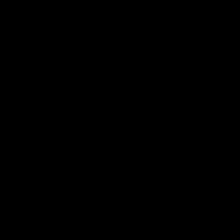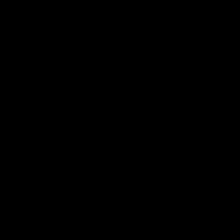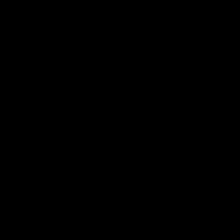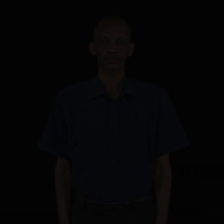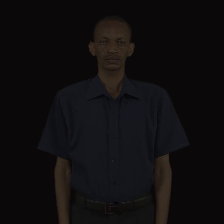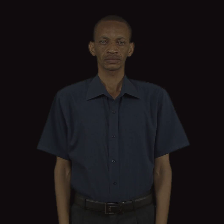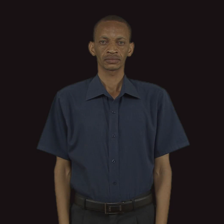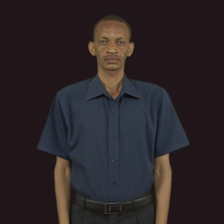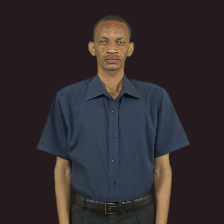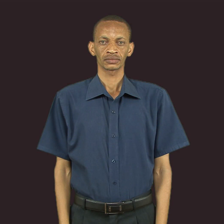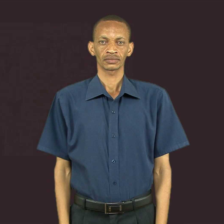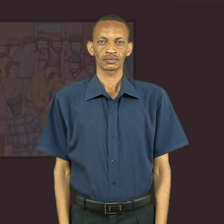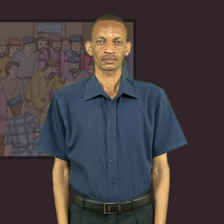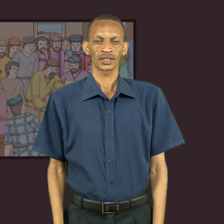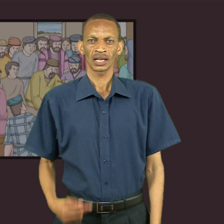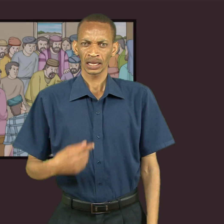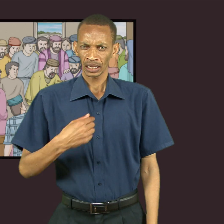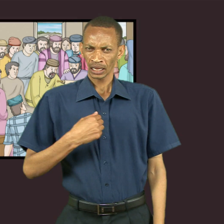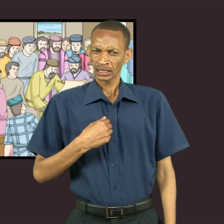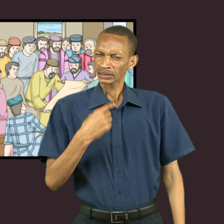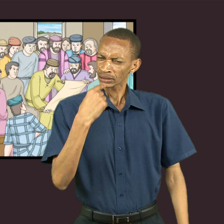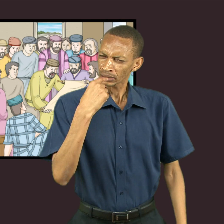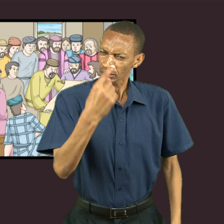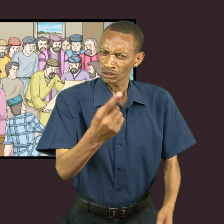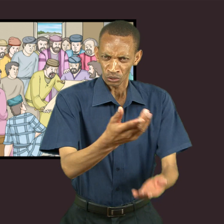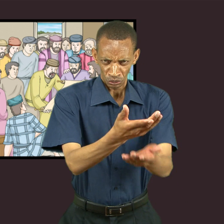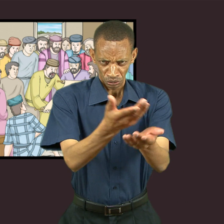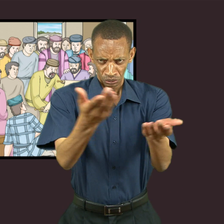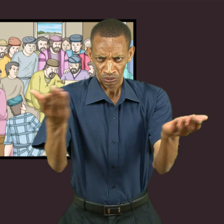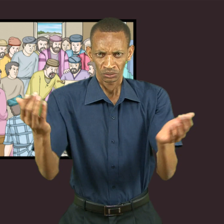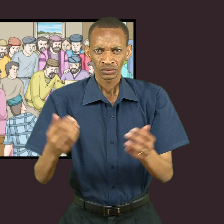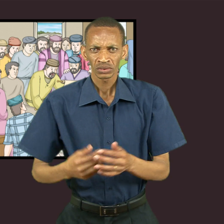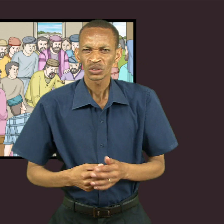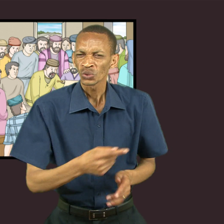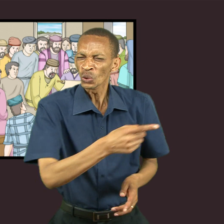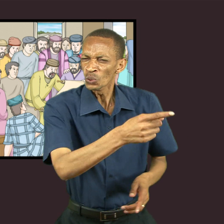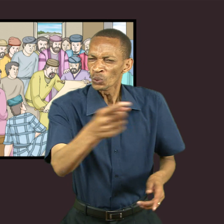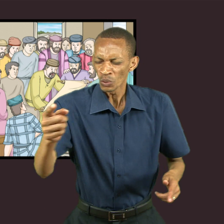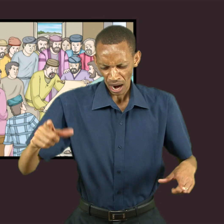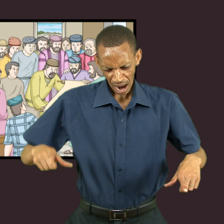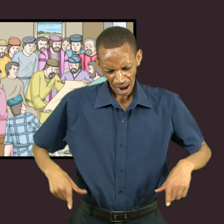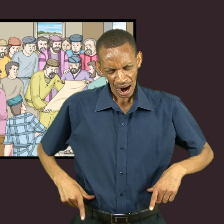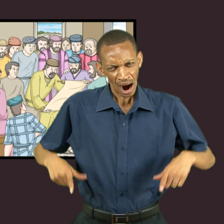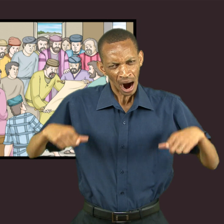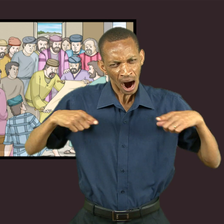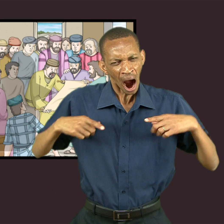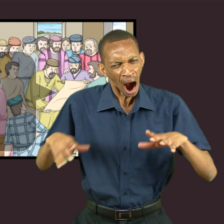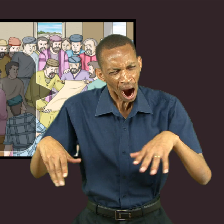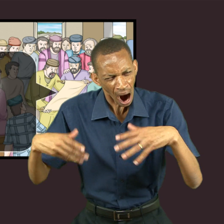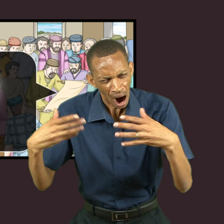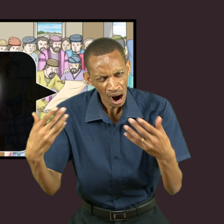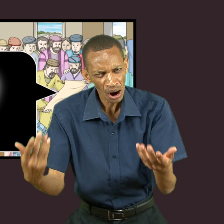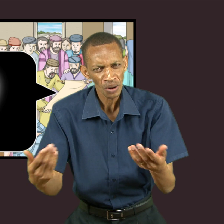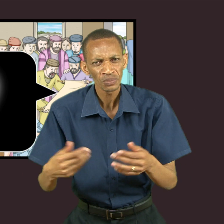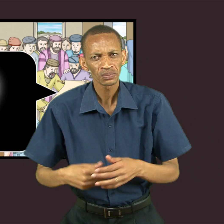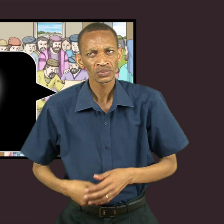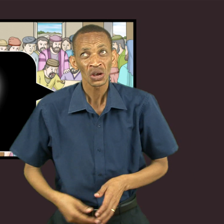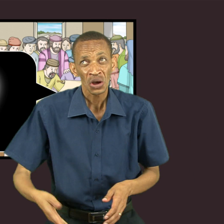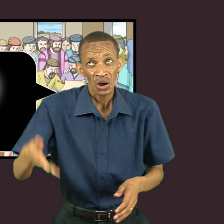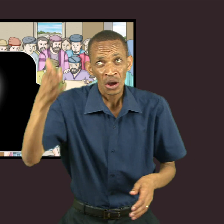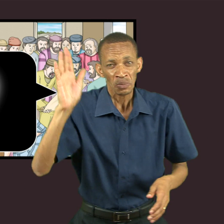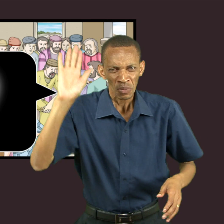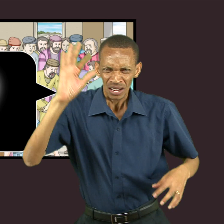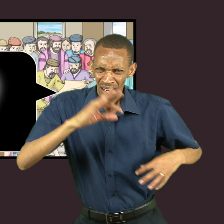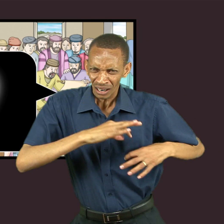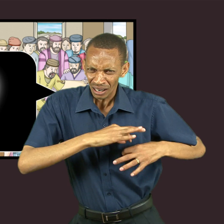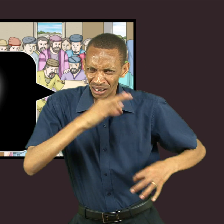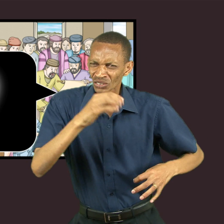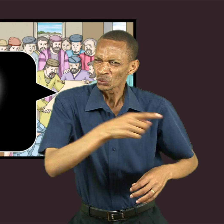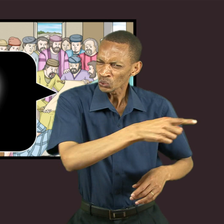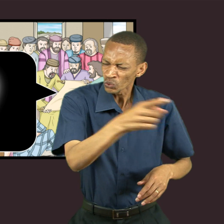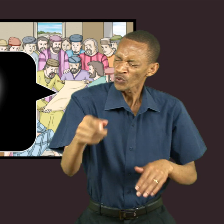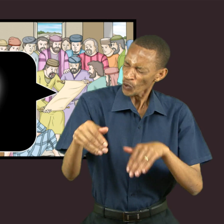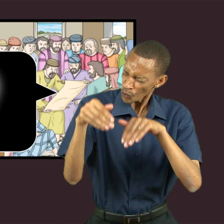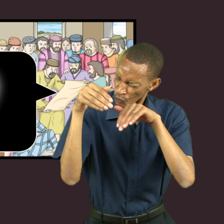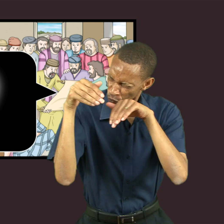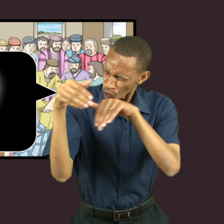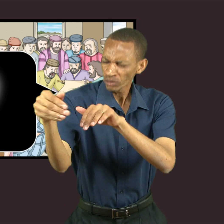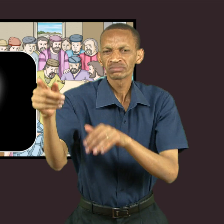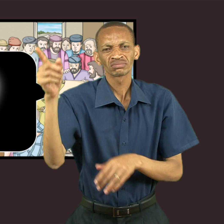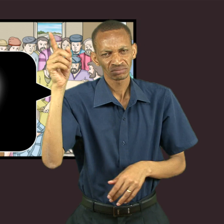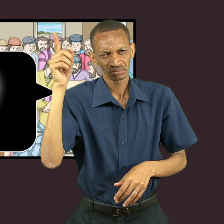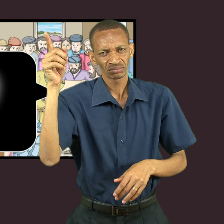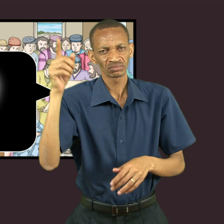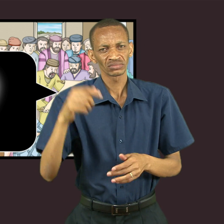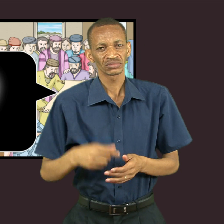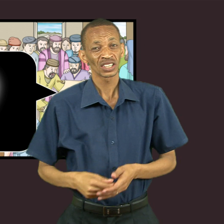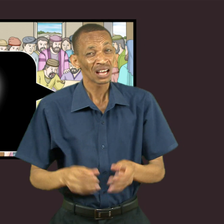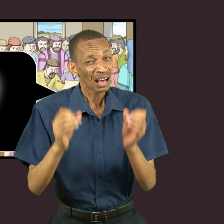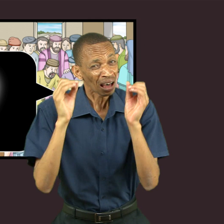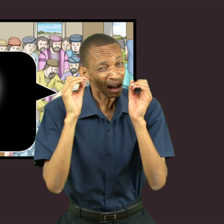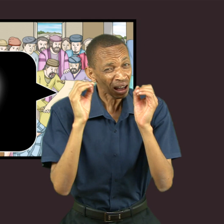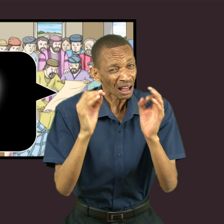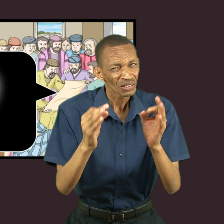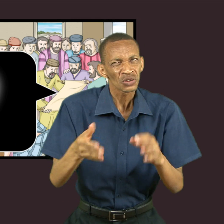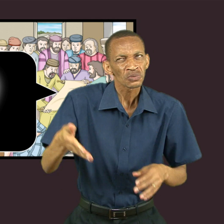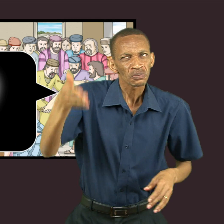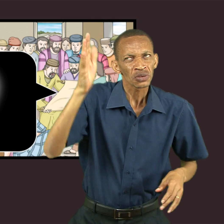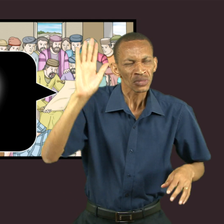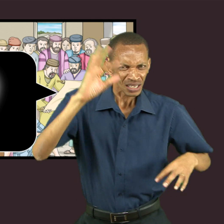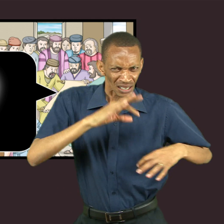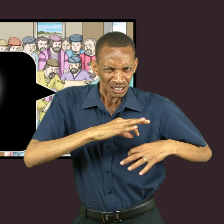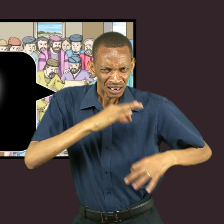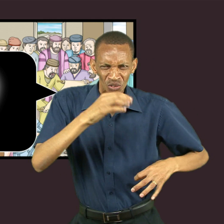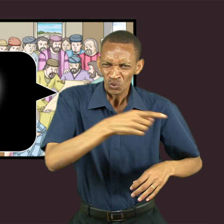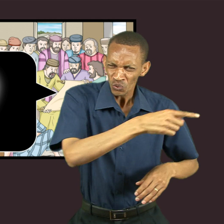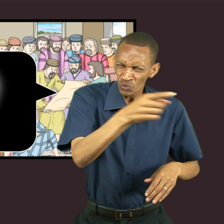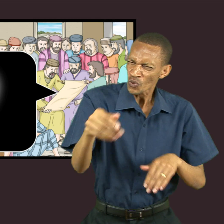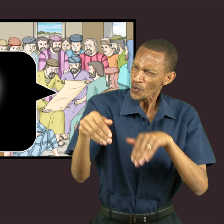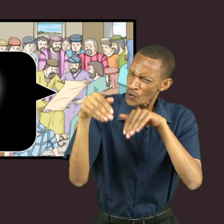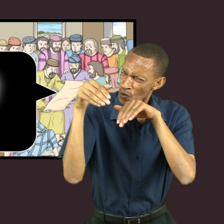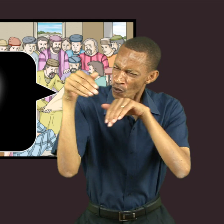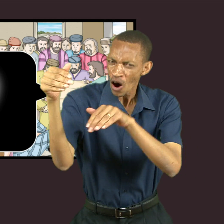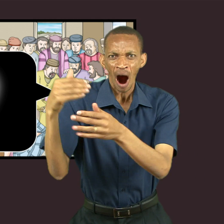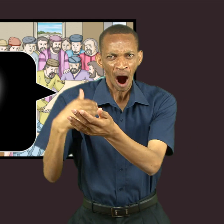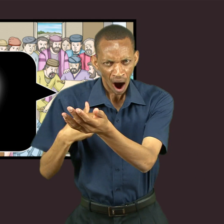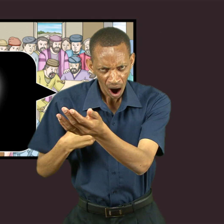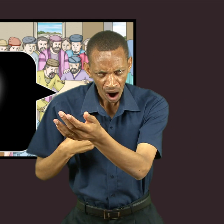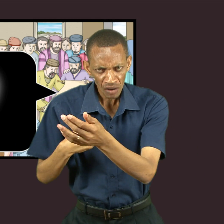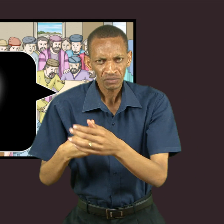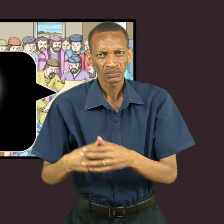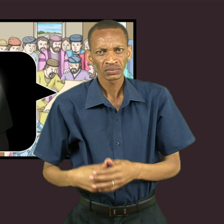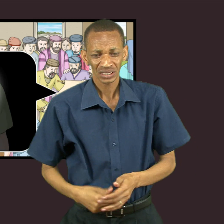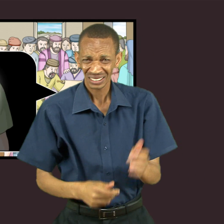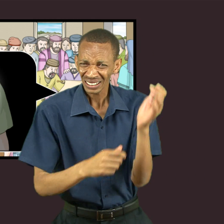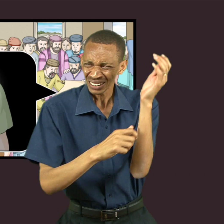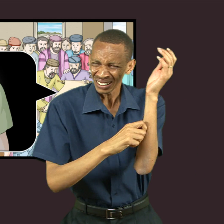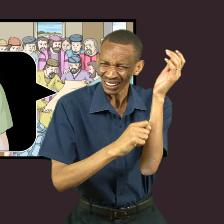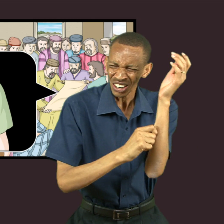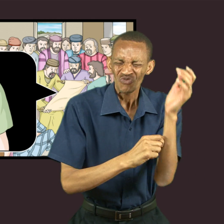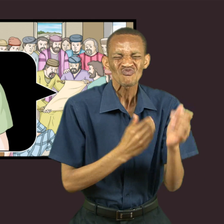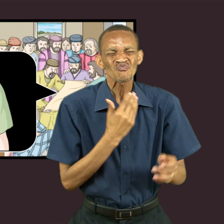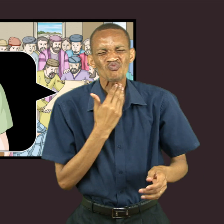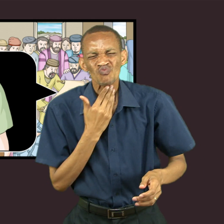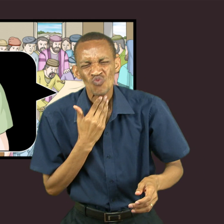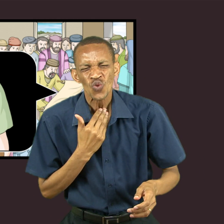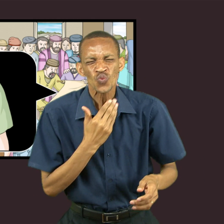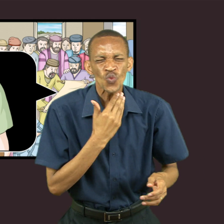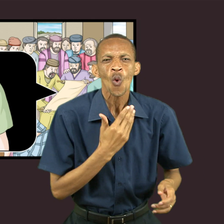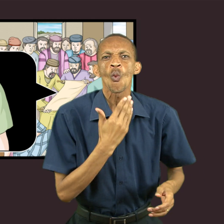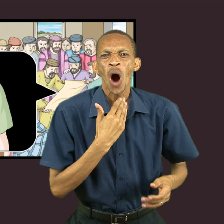So I say, walk by the Spirit, and you will not gratify the desires of the flesh.